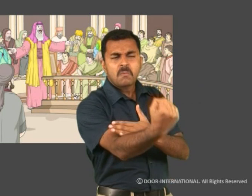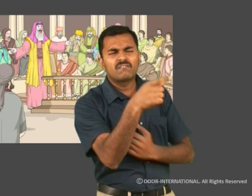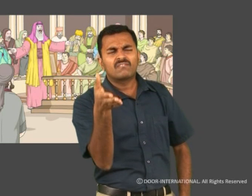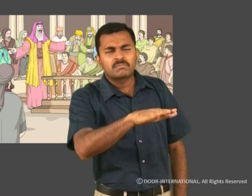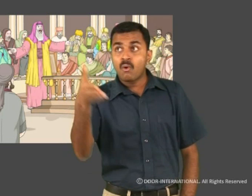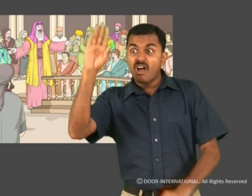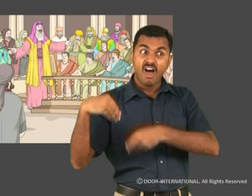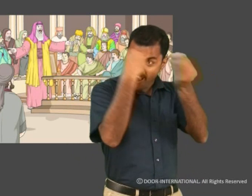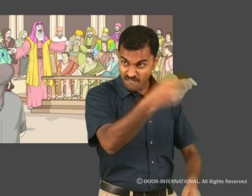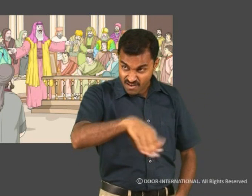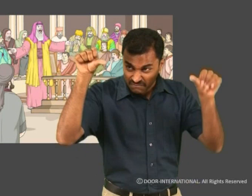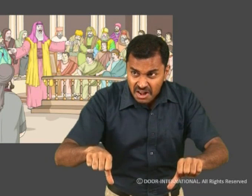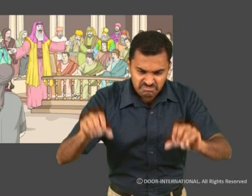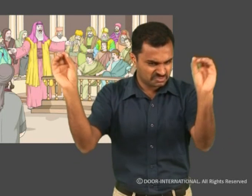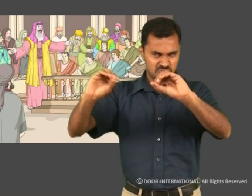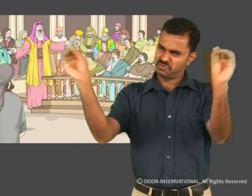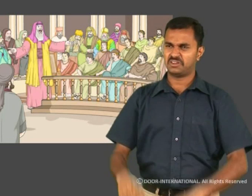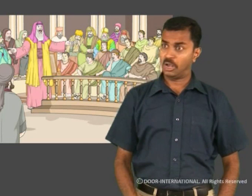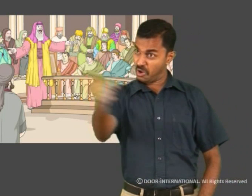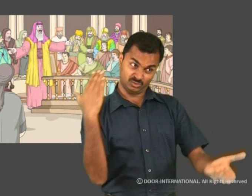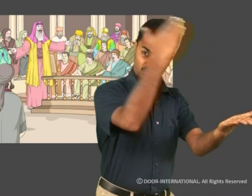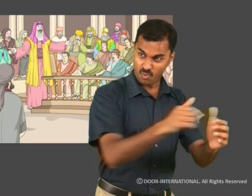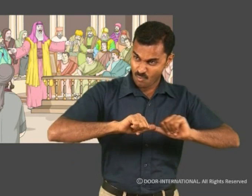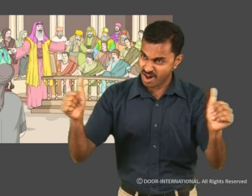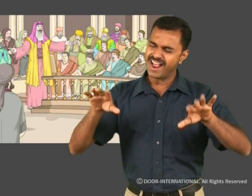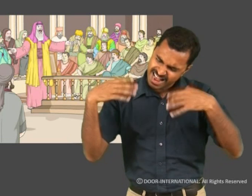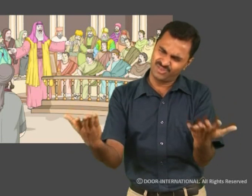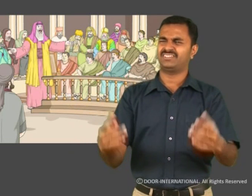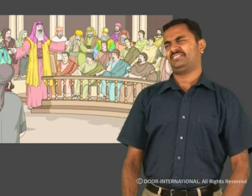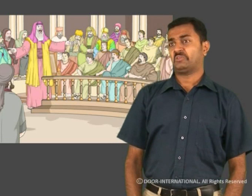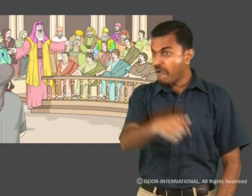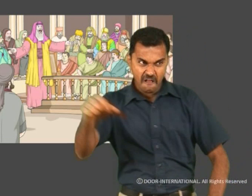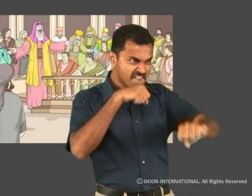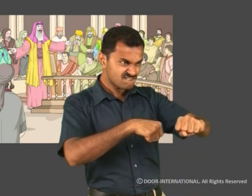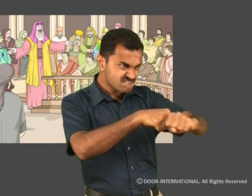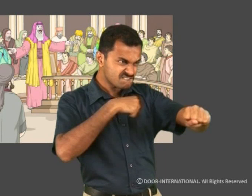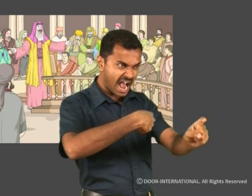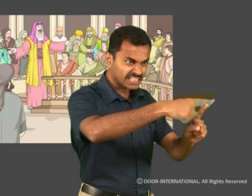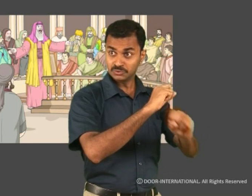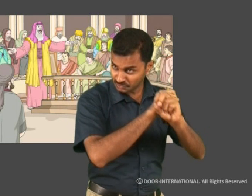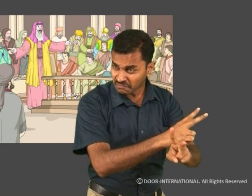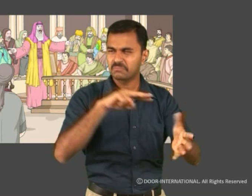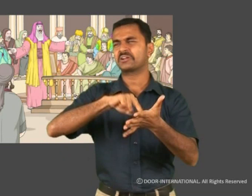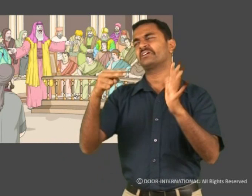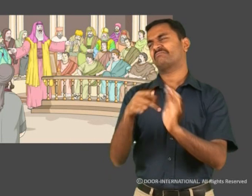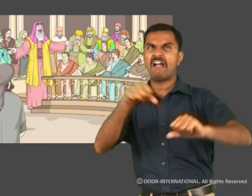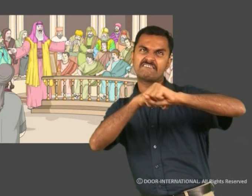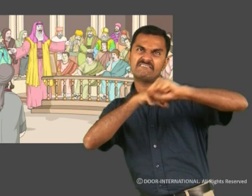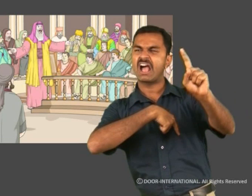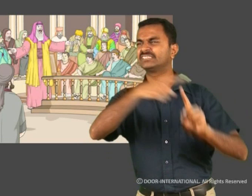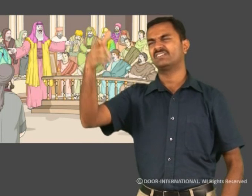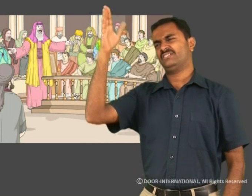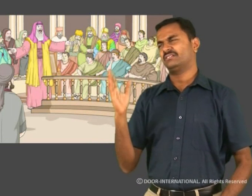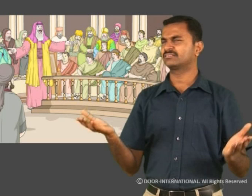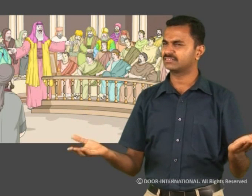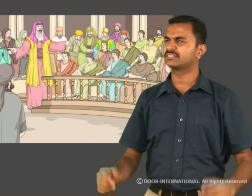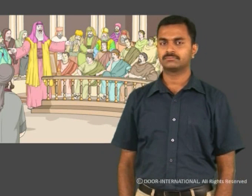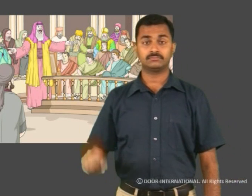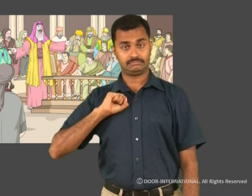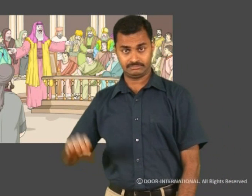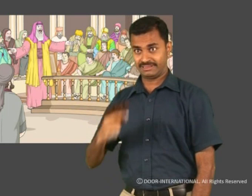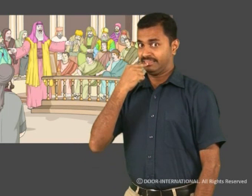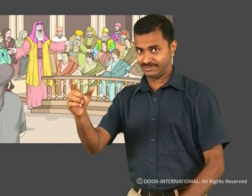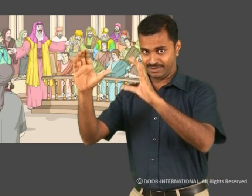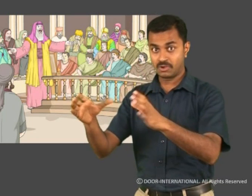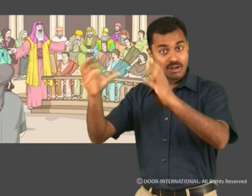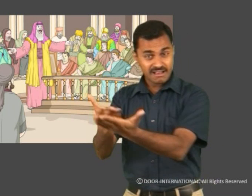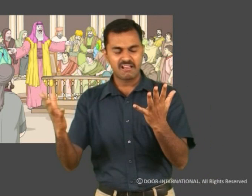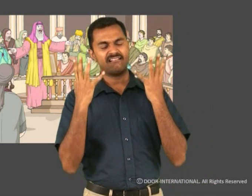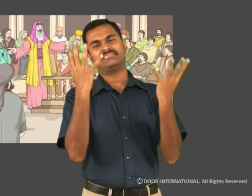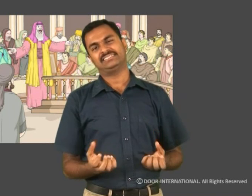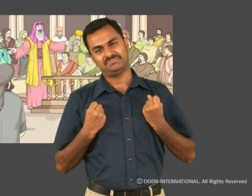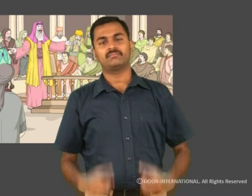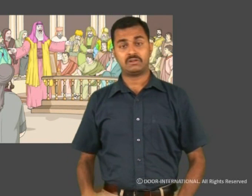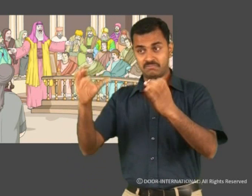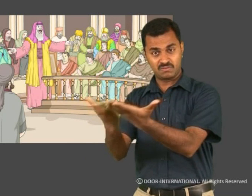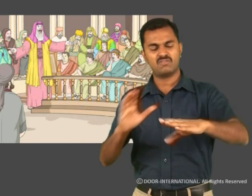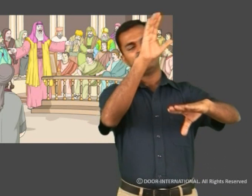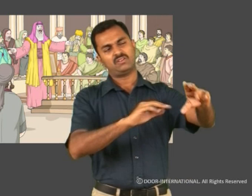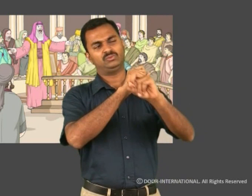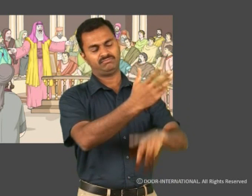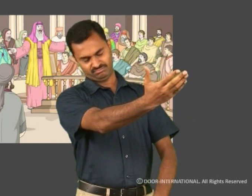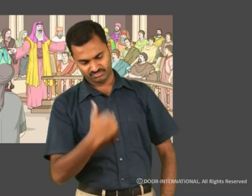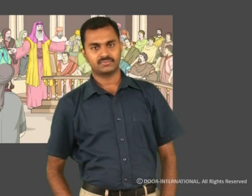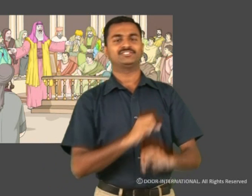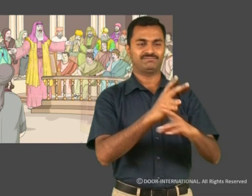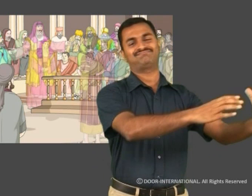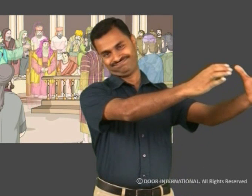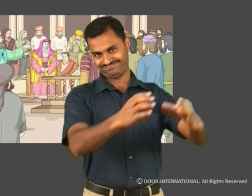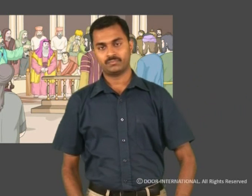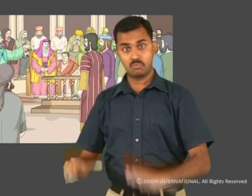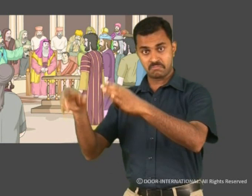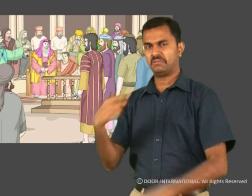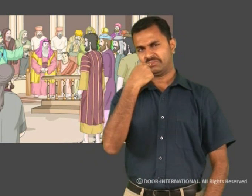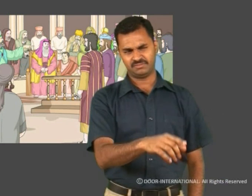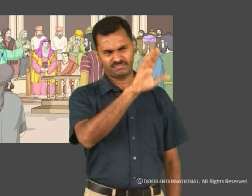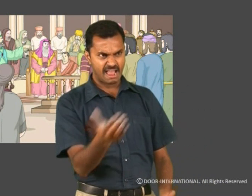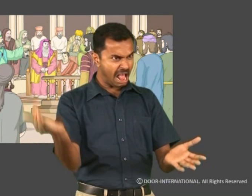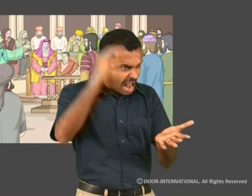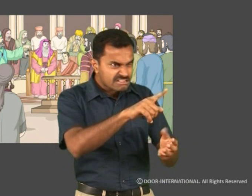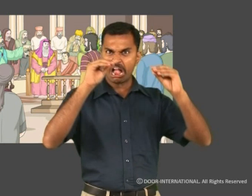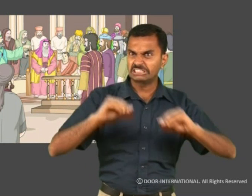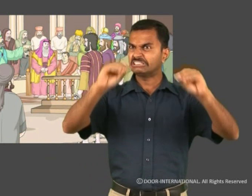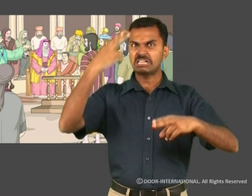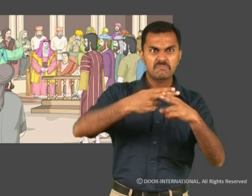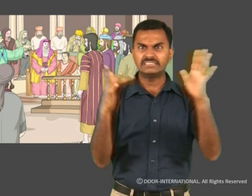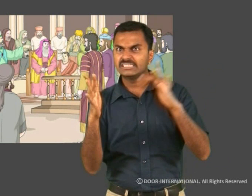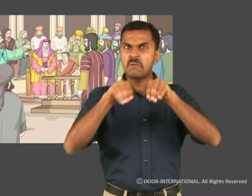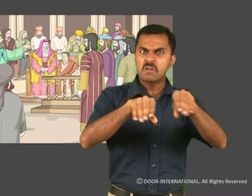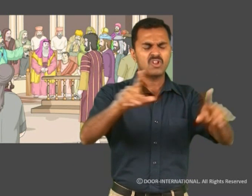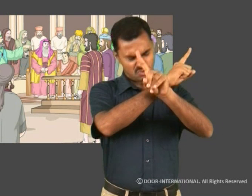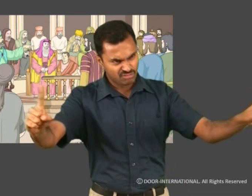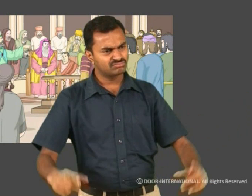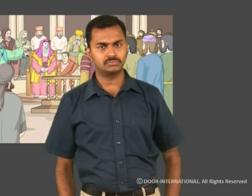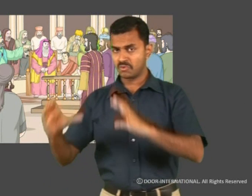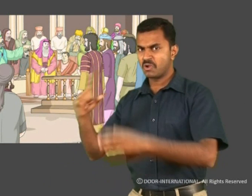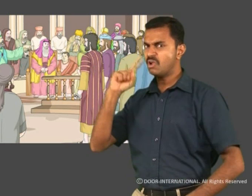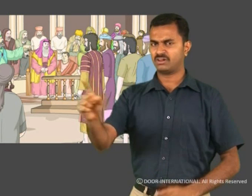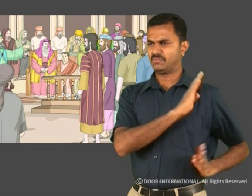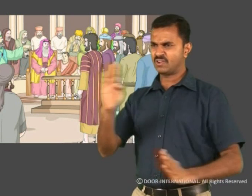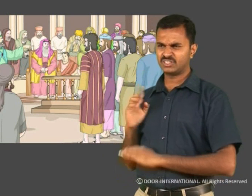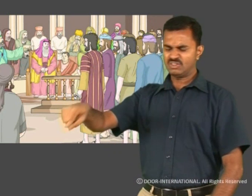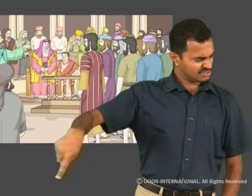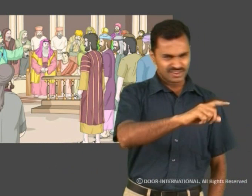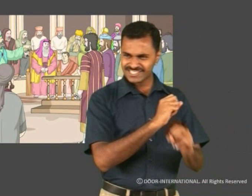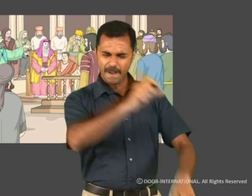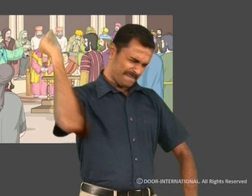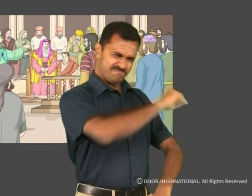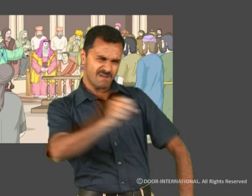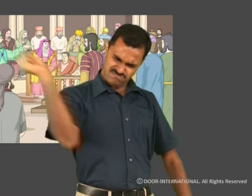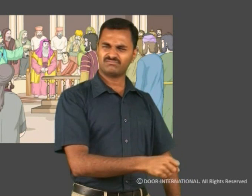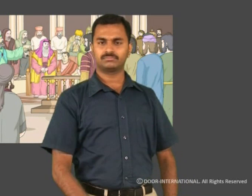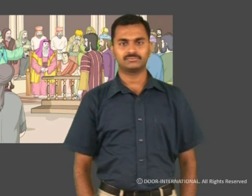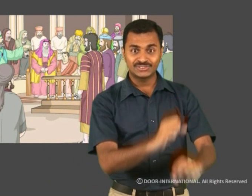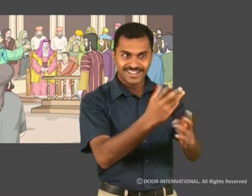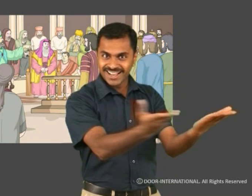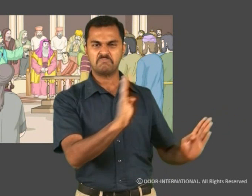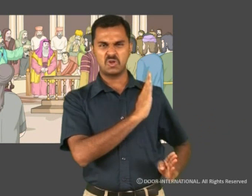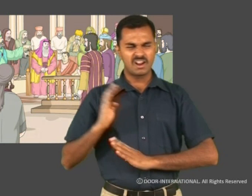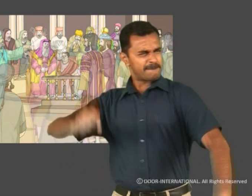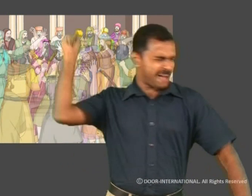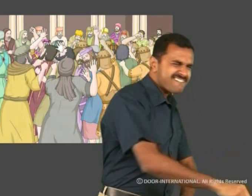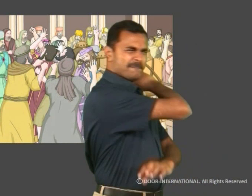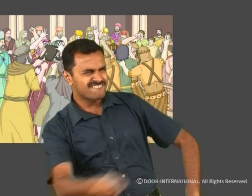Let them go! For if their purpose or endeavor is of human origin, it will fail. But if it is from God, you will not be able to stop them. You may even find yourselves fighting against God.” At this, they yielded to Gamaliel.